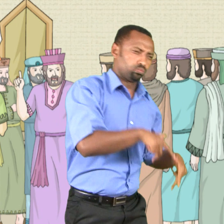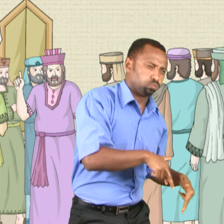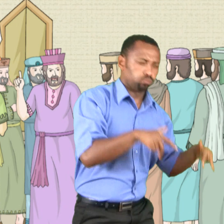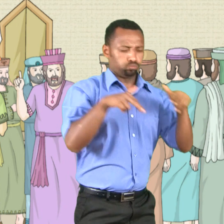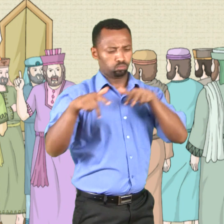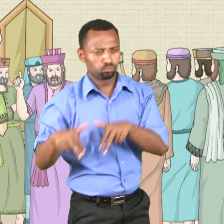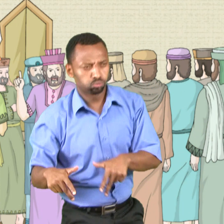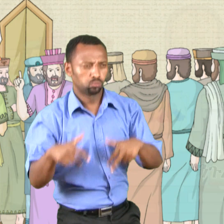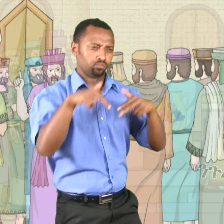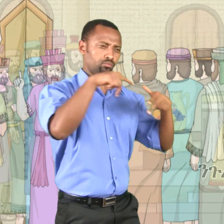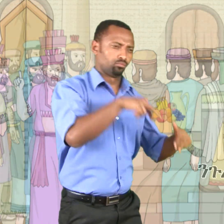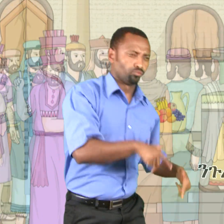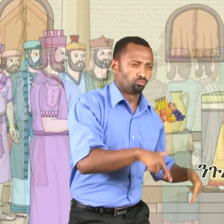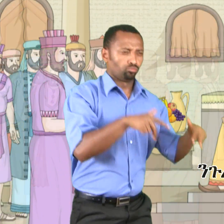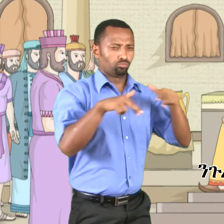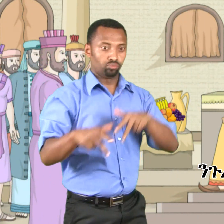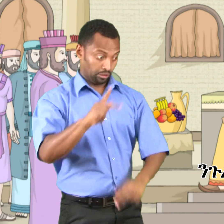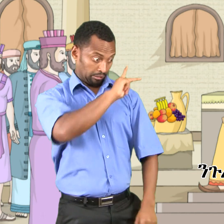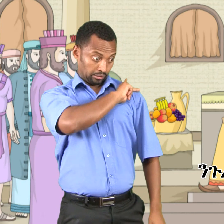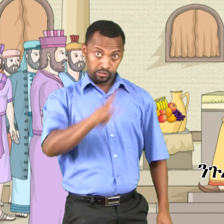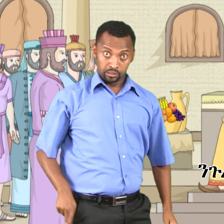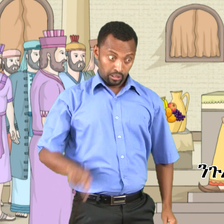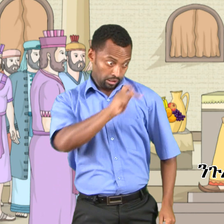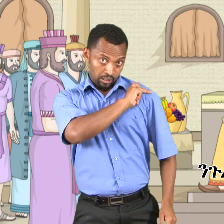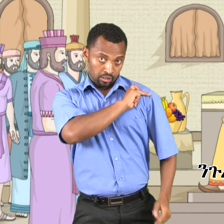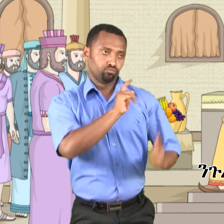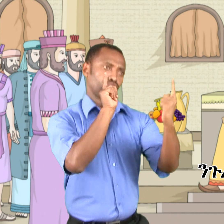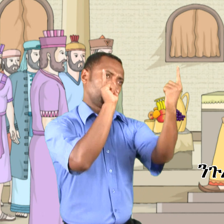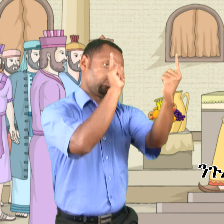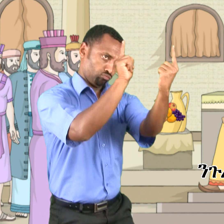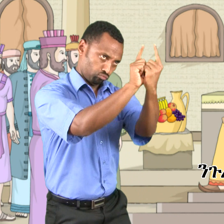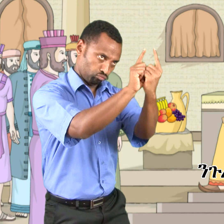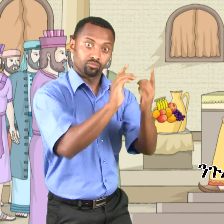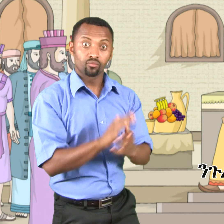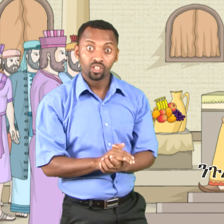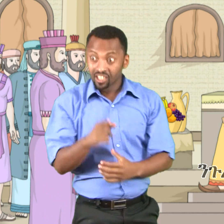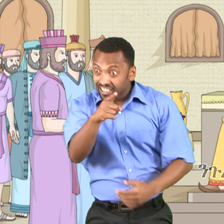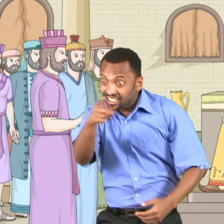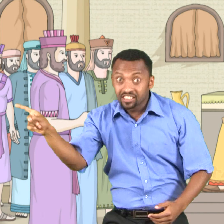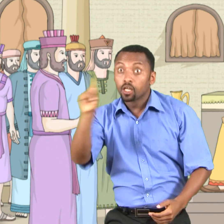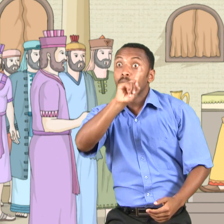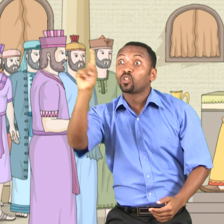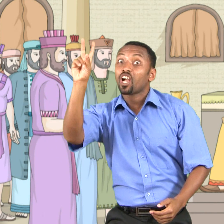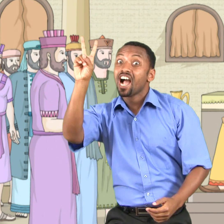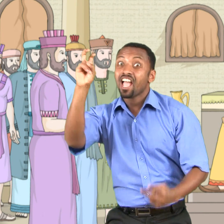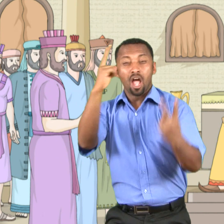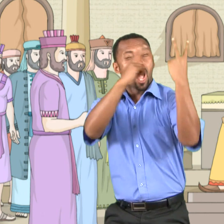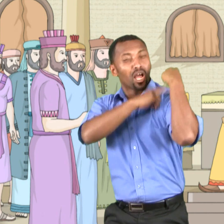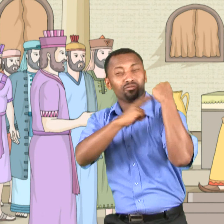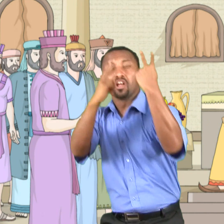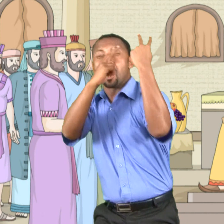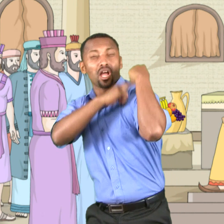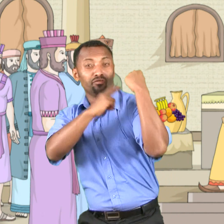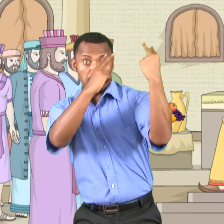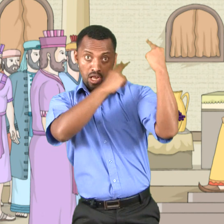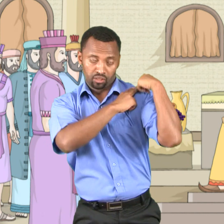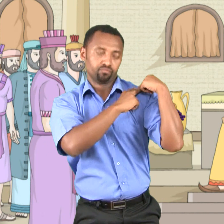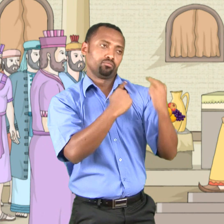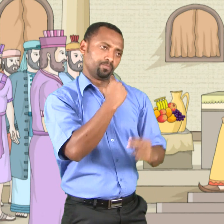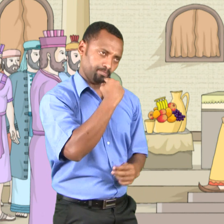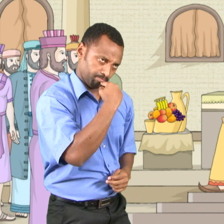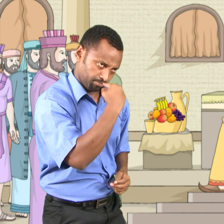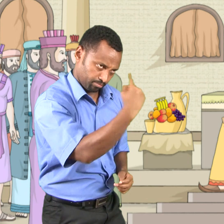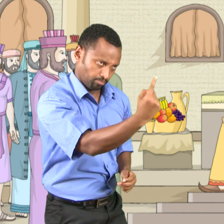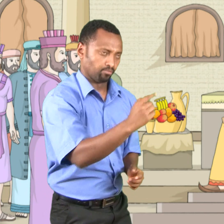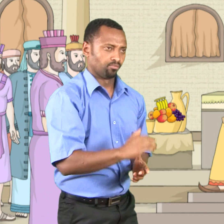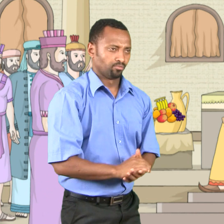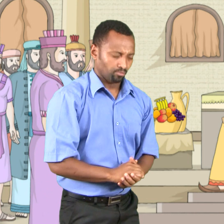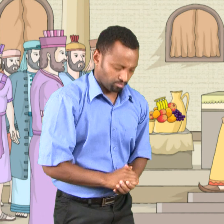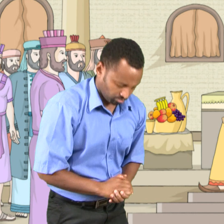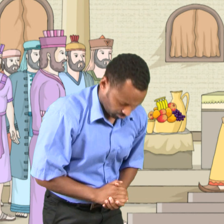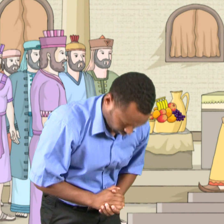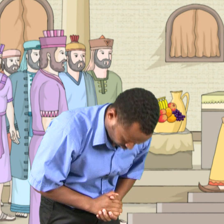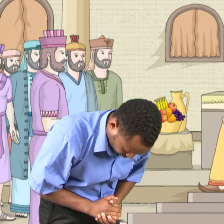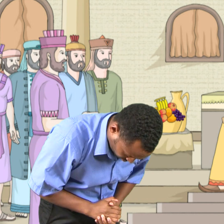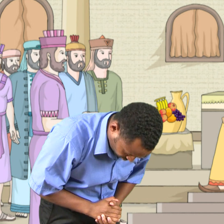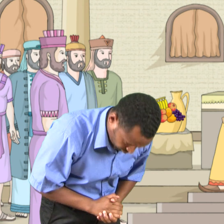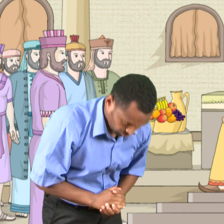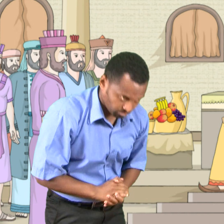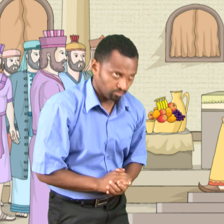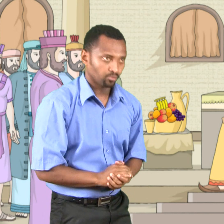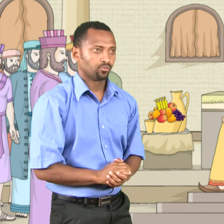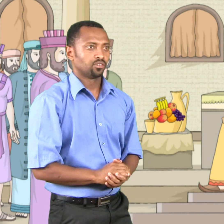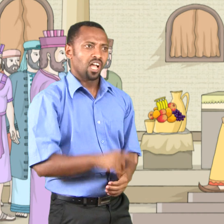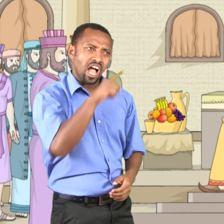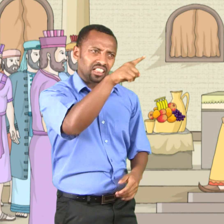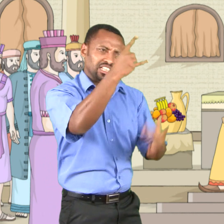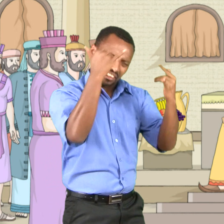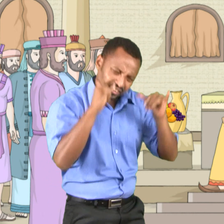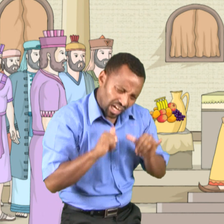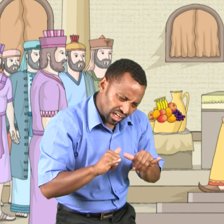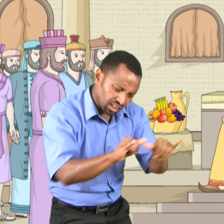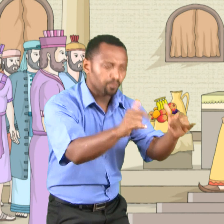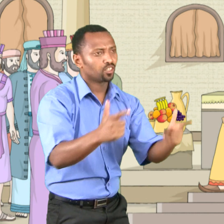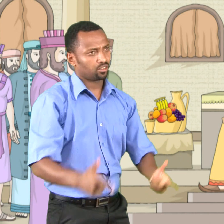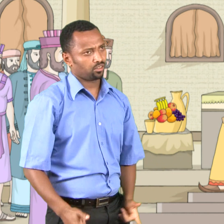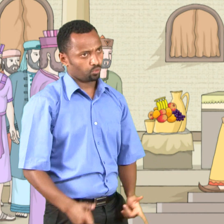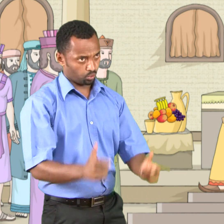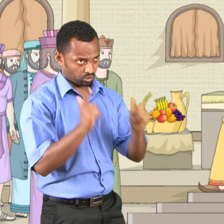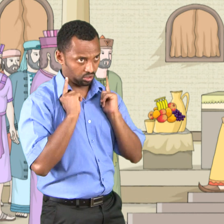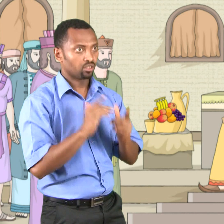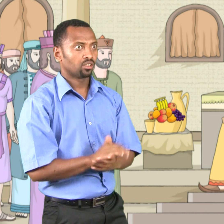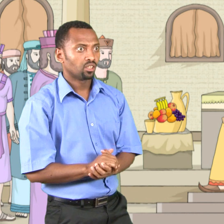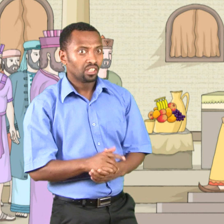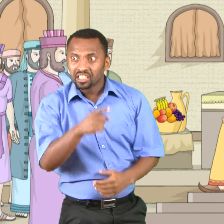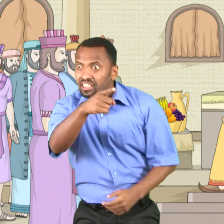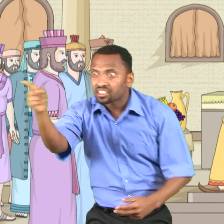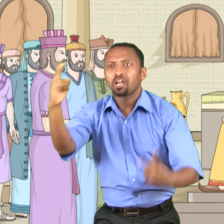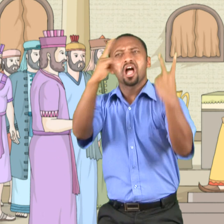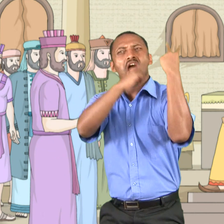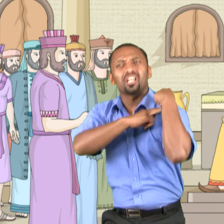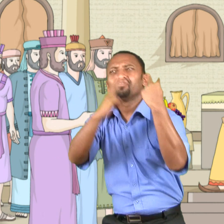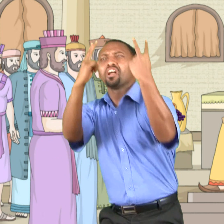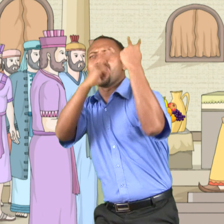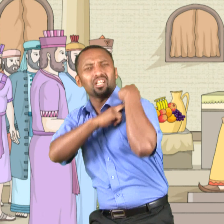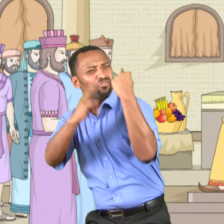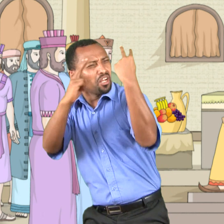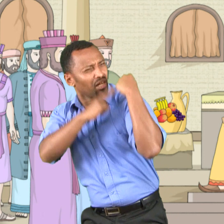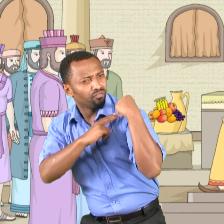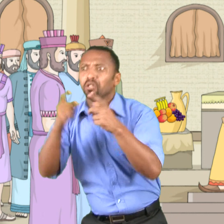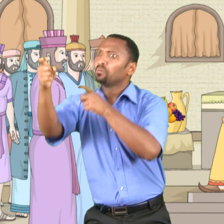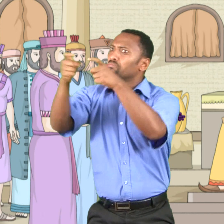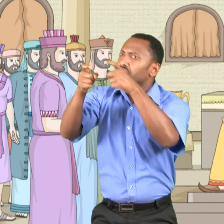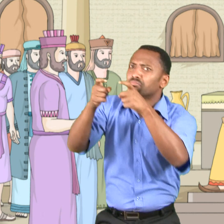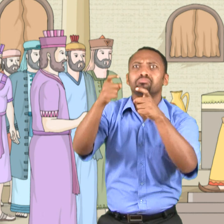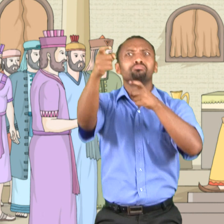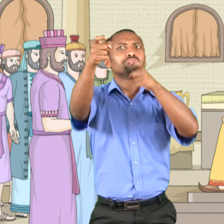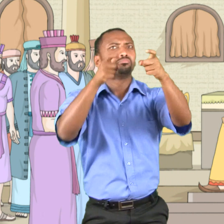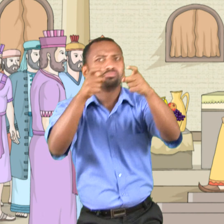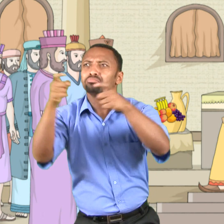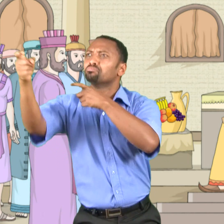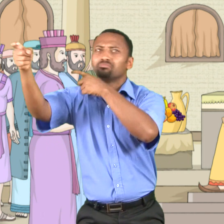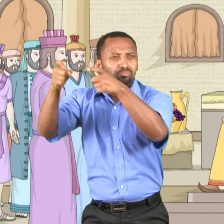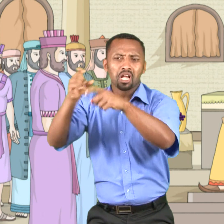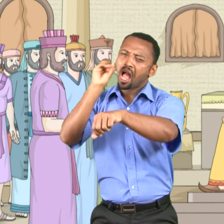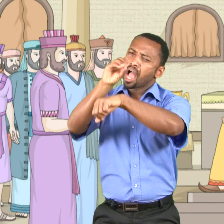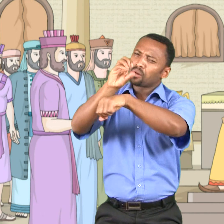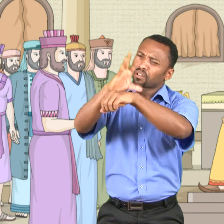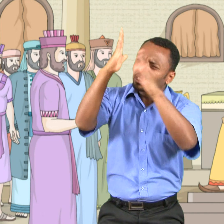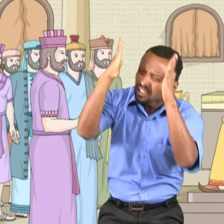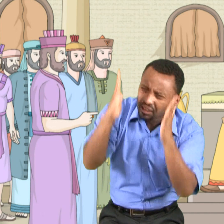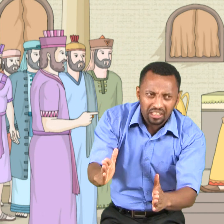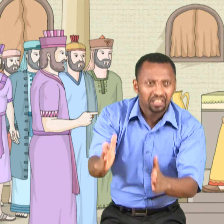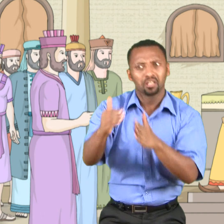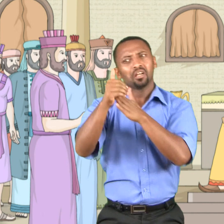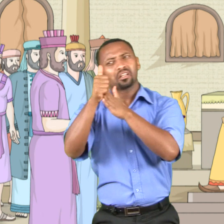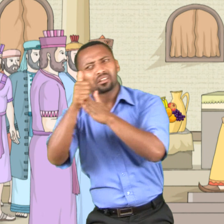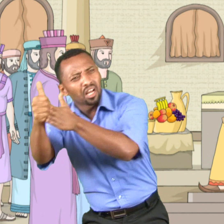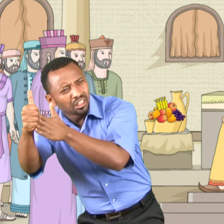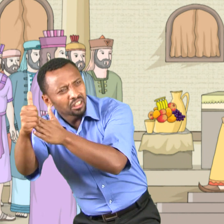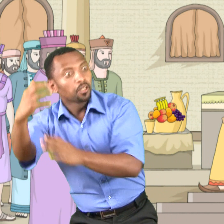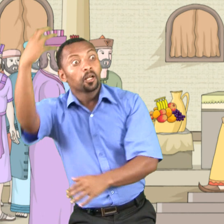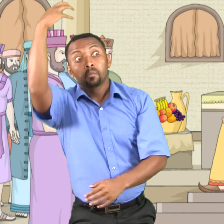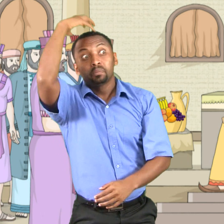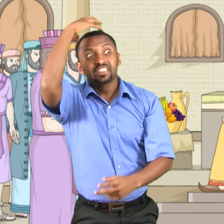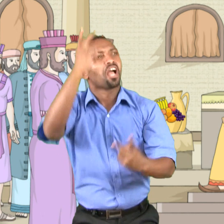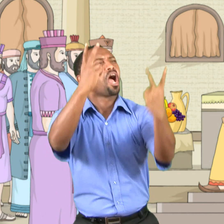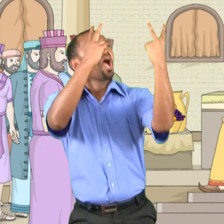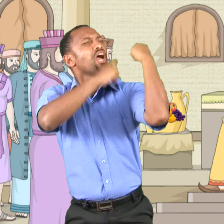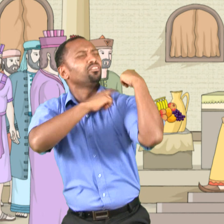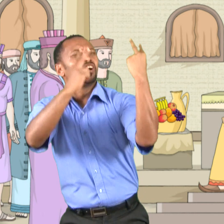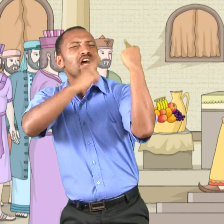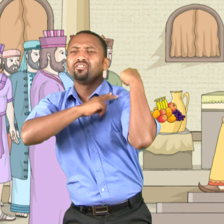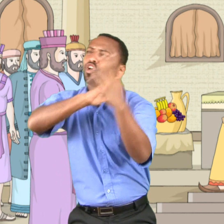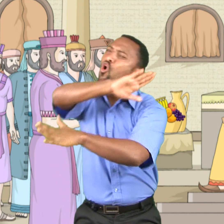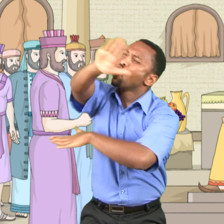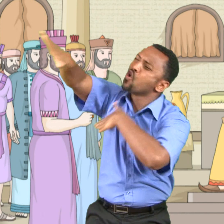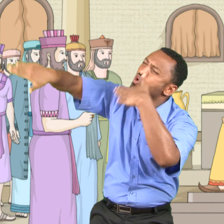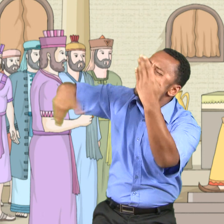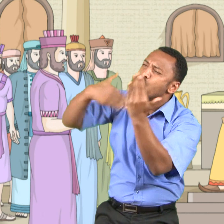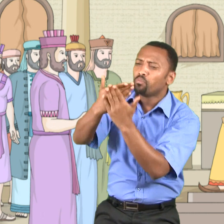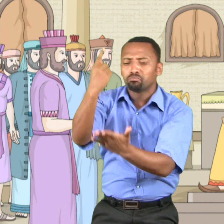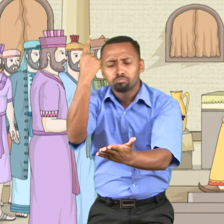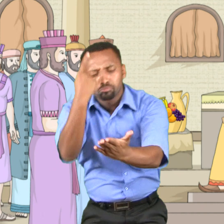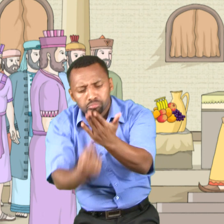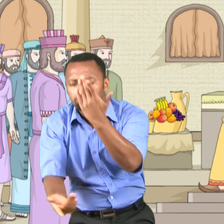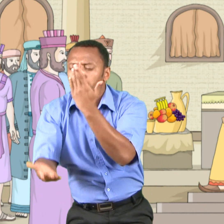So the administrators and satraps went together to the king and said, “O King Darius, may you live forever!